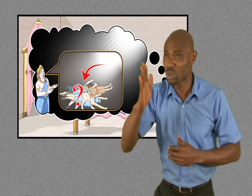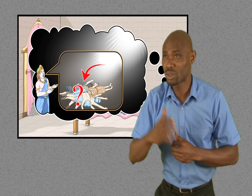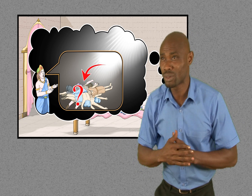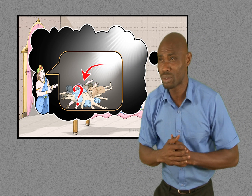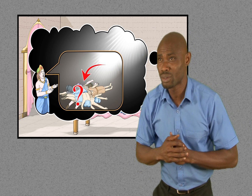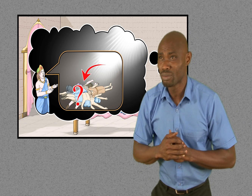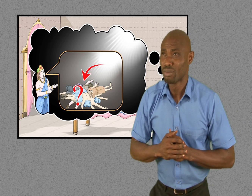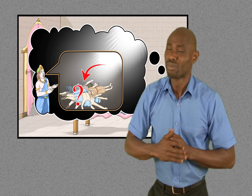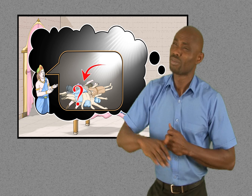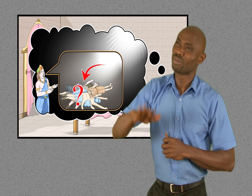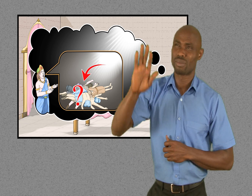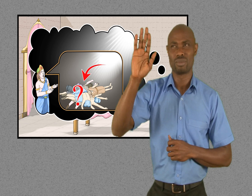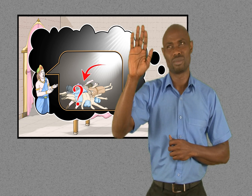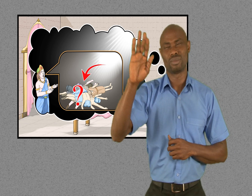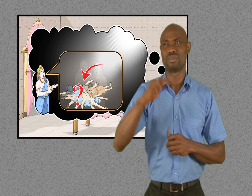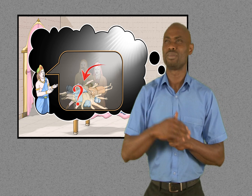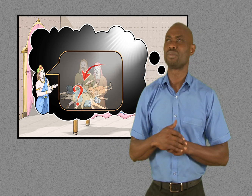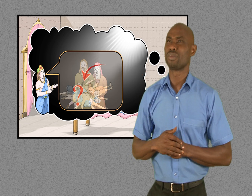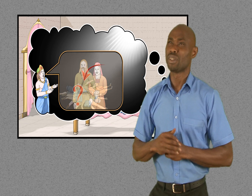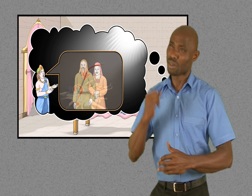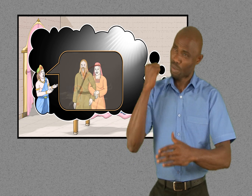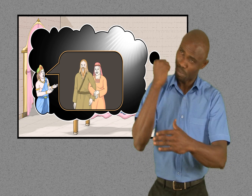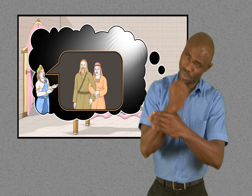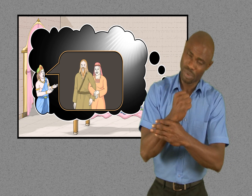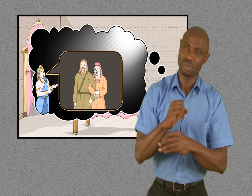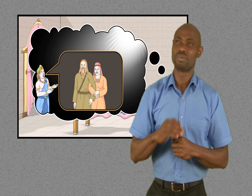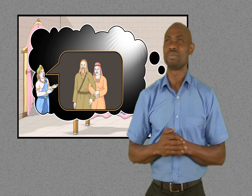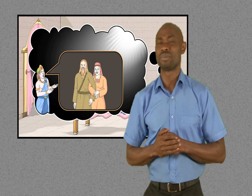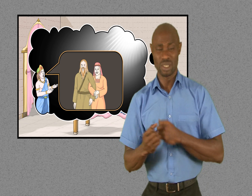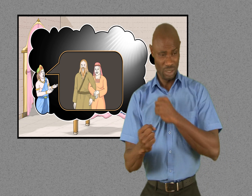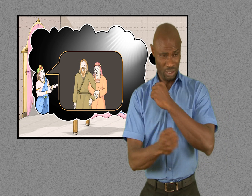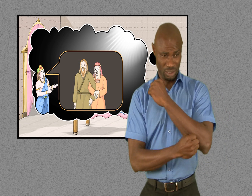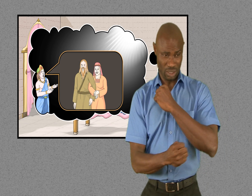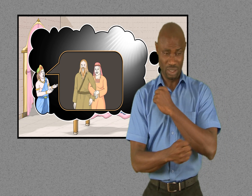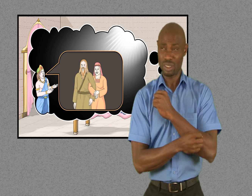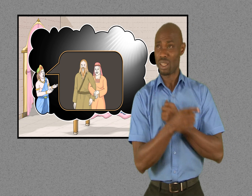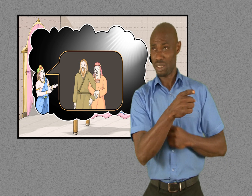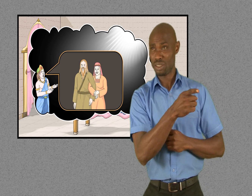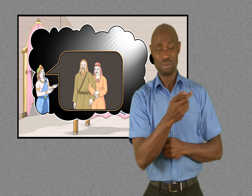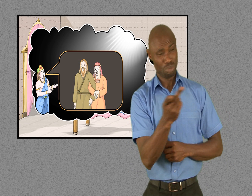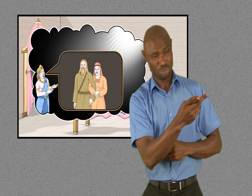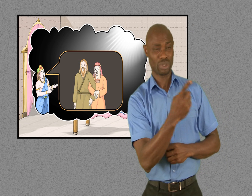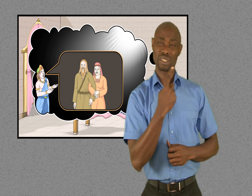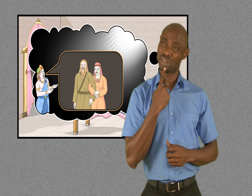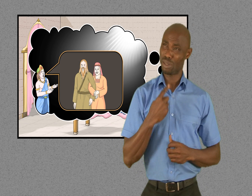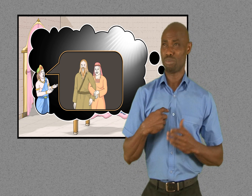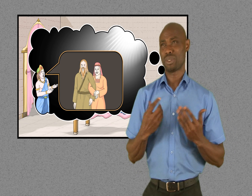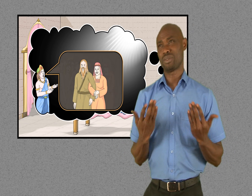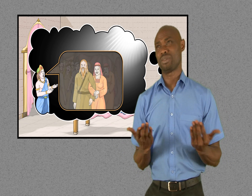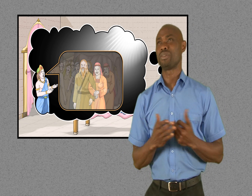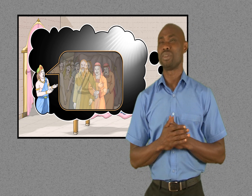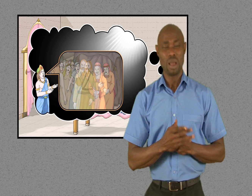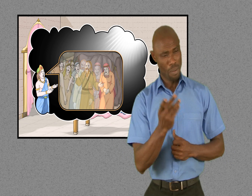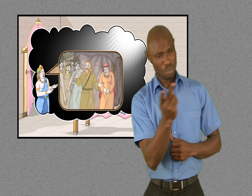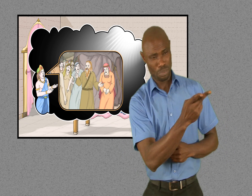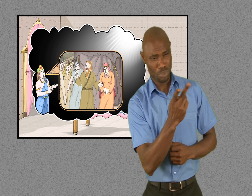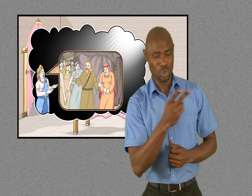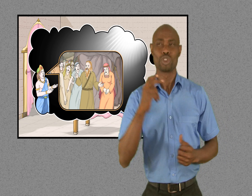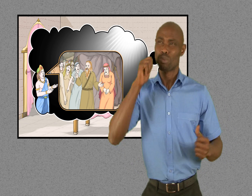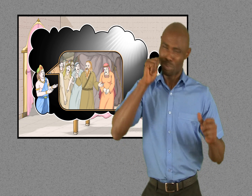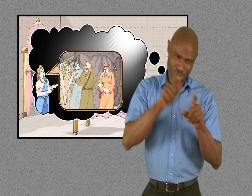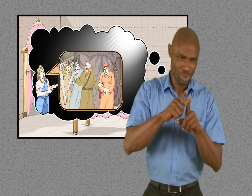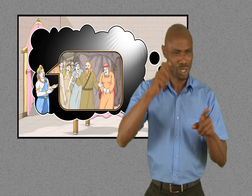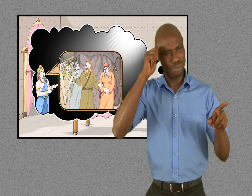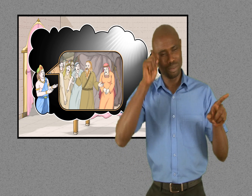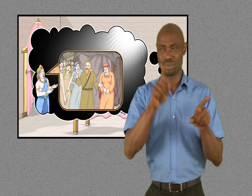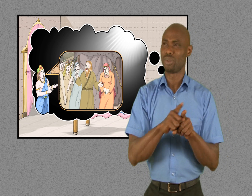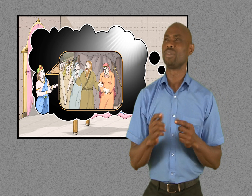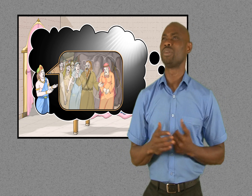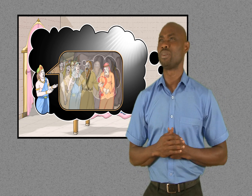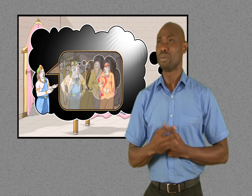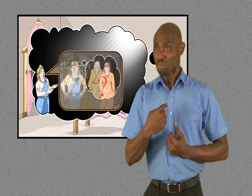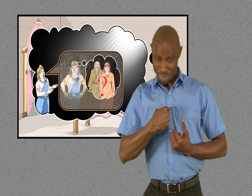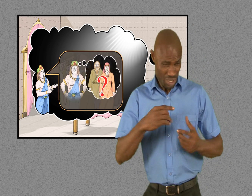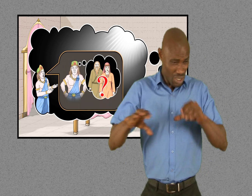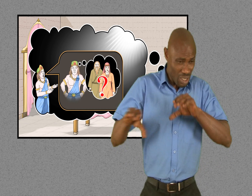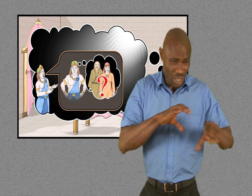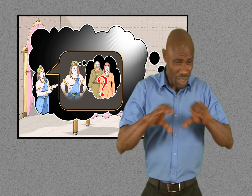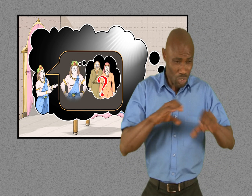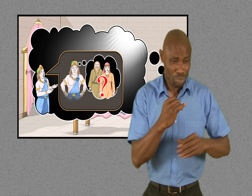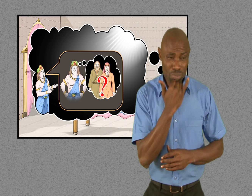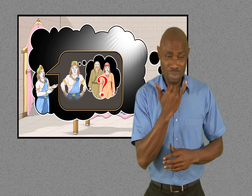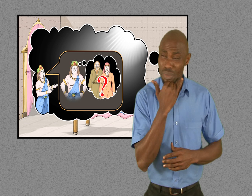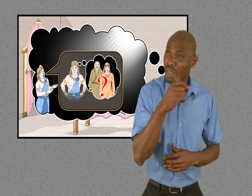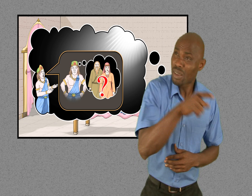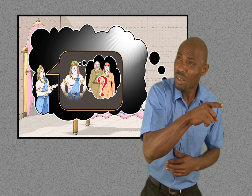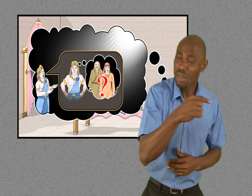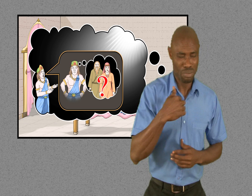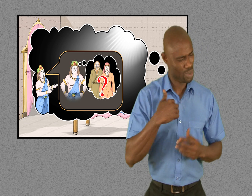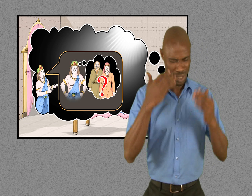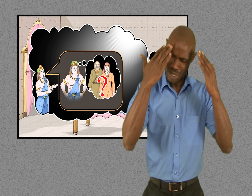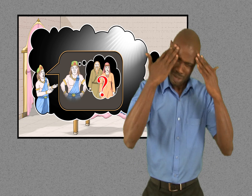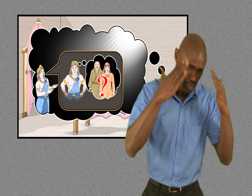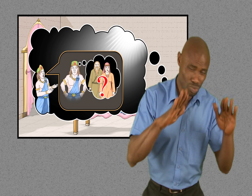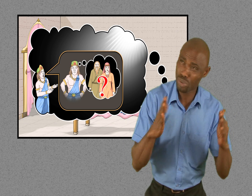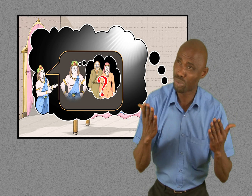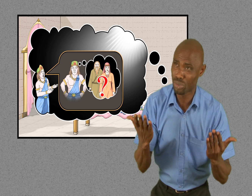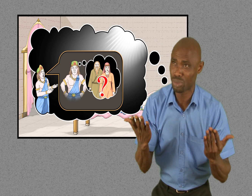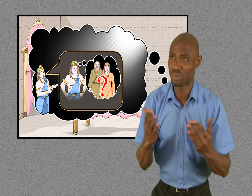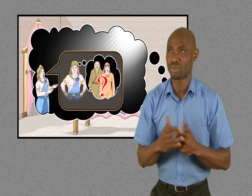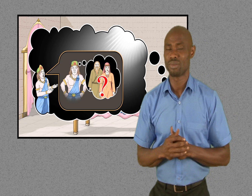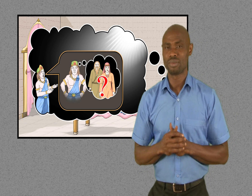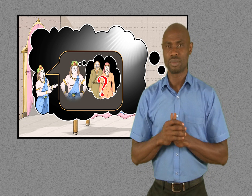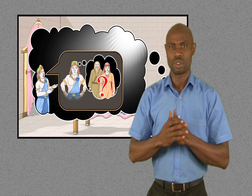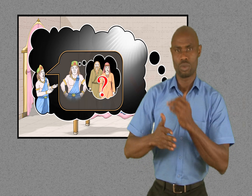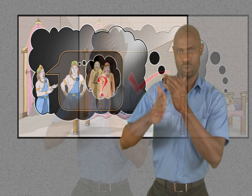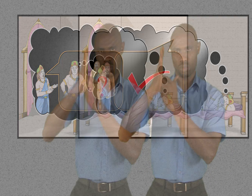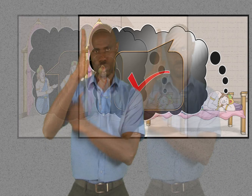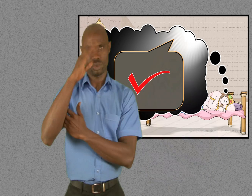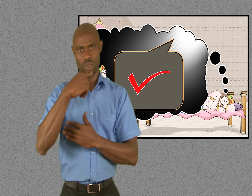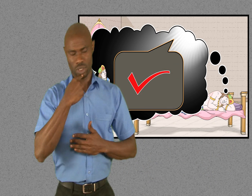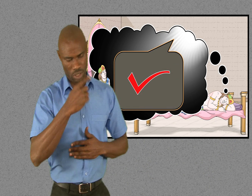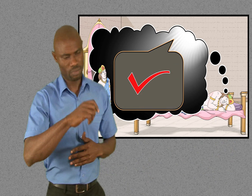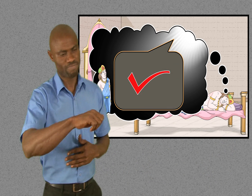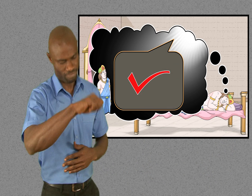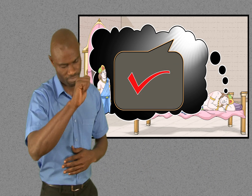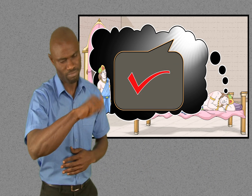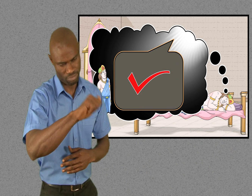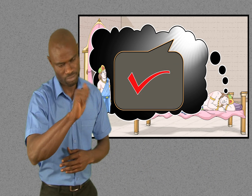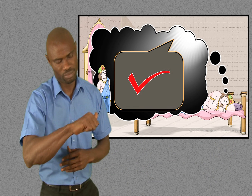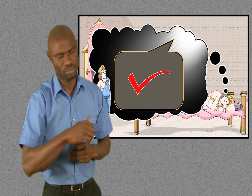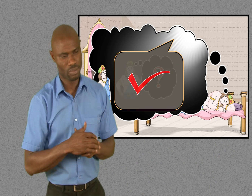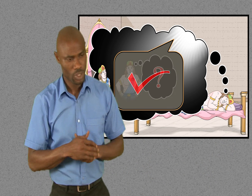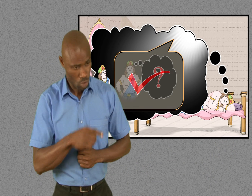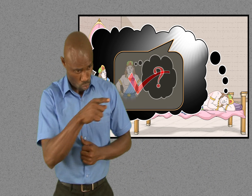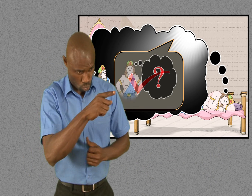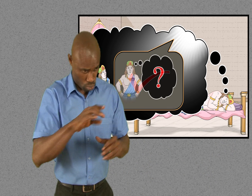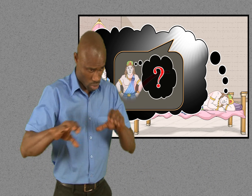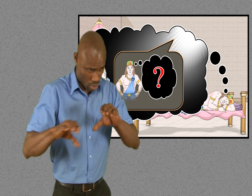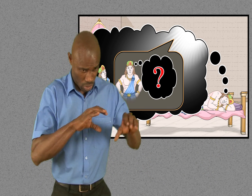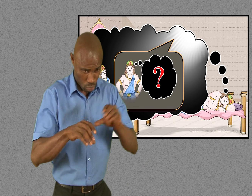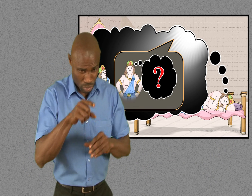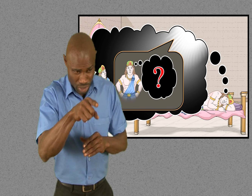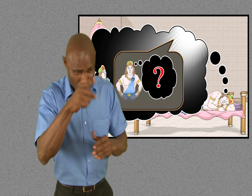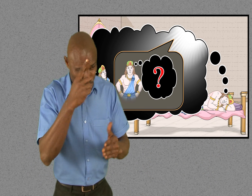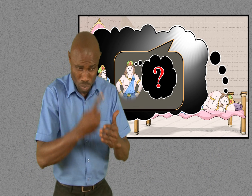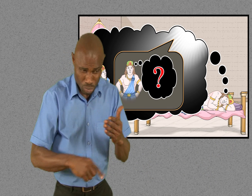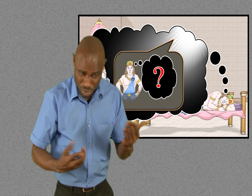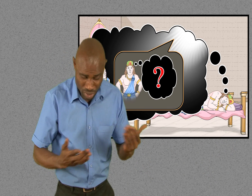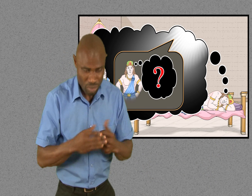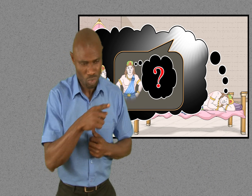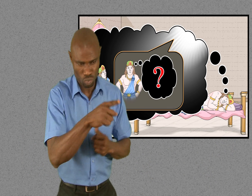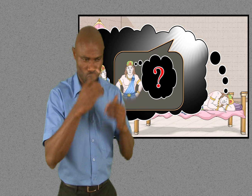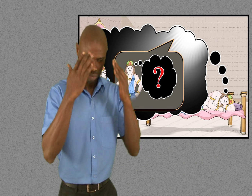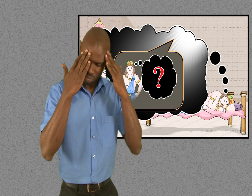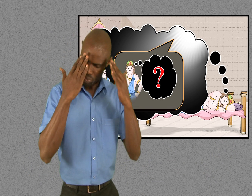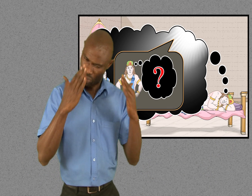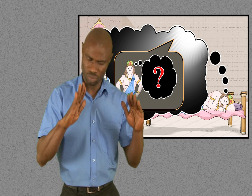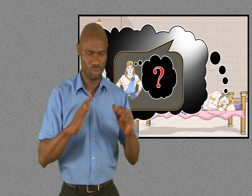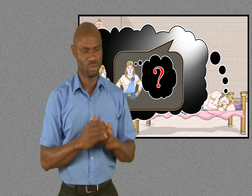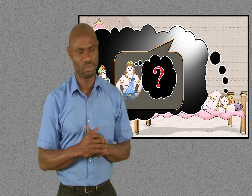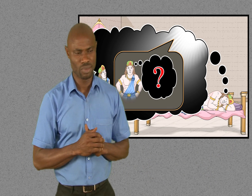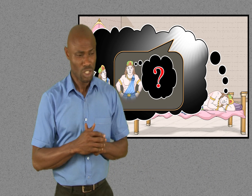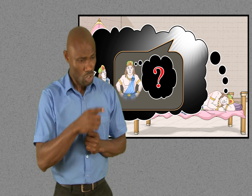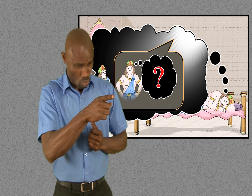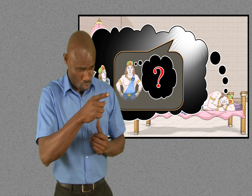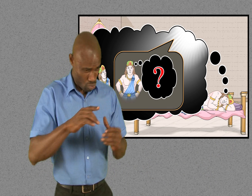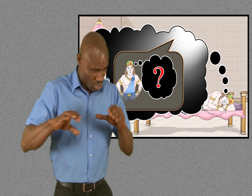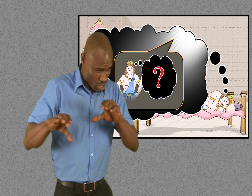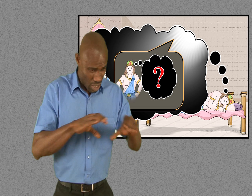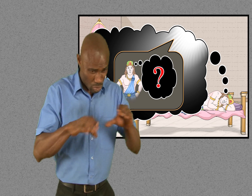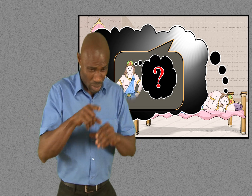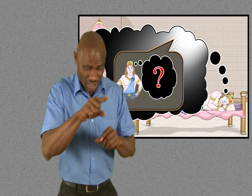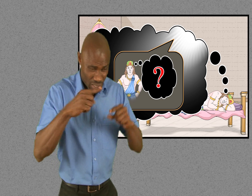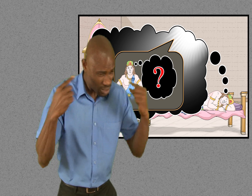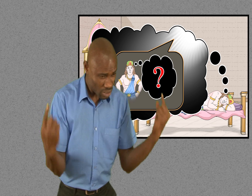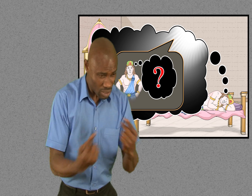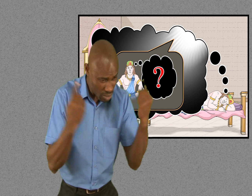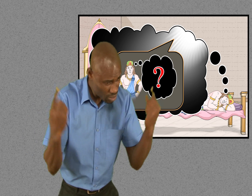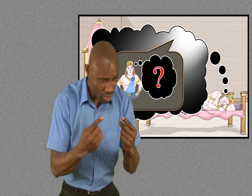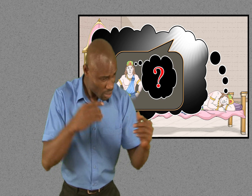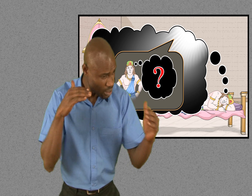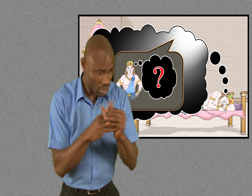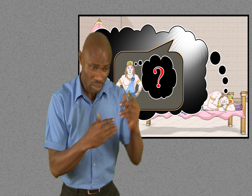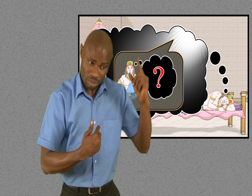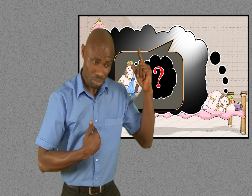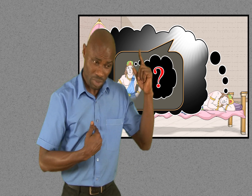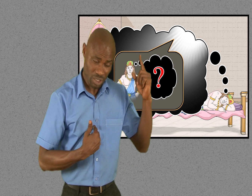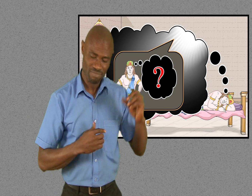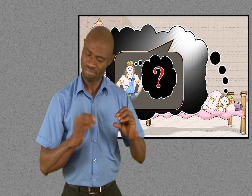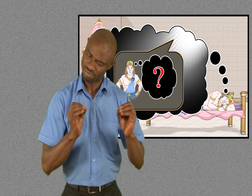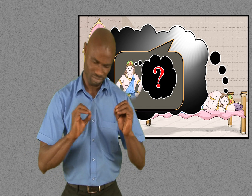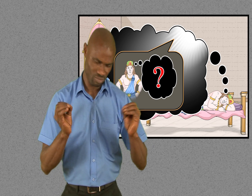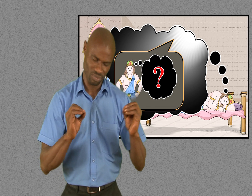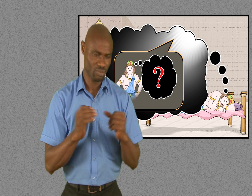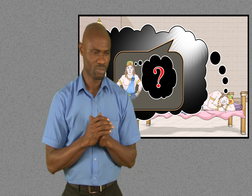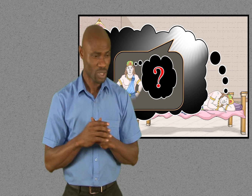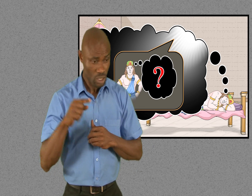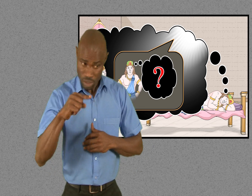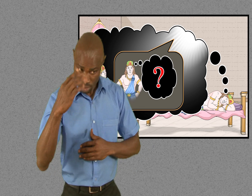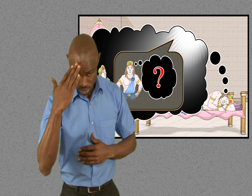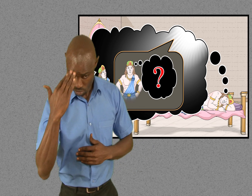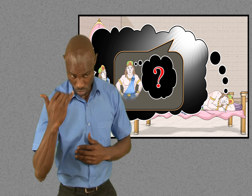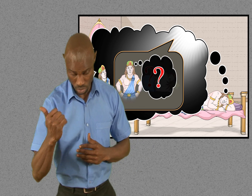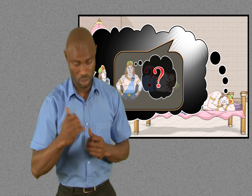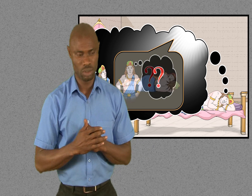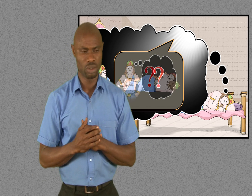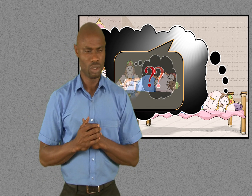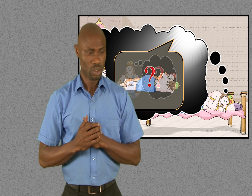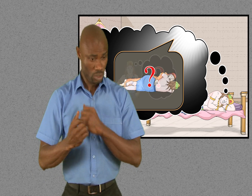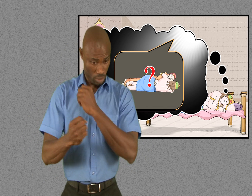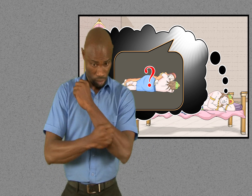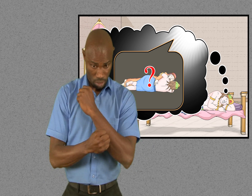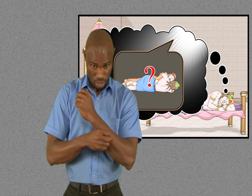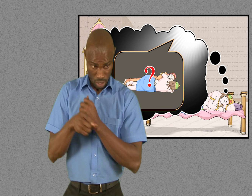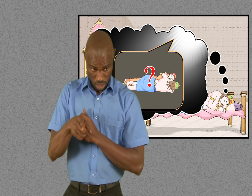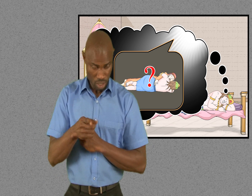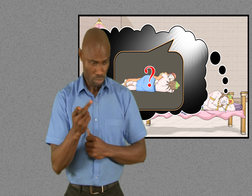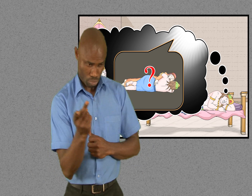Didn’t Abraham tell me, ‘She is my sister’? And she herself said, ‘He is my brother.’ I have done this in the integrity of my heart and the innocence of my hands.” Then God said to Abimelech in the dream, “Yes, I know that you did this with a clear conscience, and so I have kept you from sinning against Me.